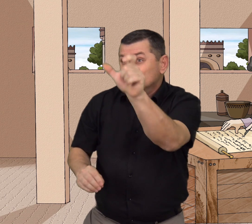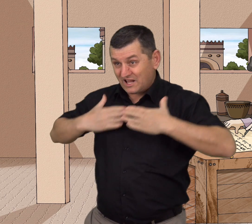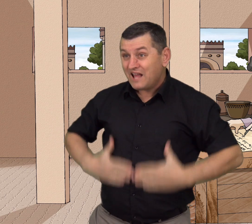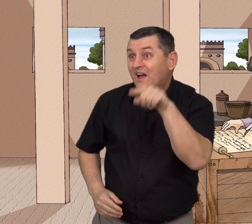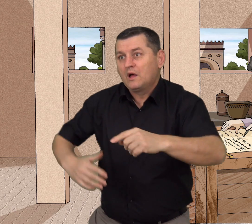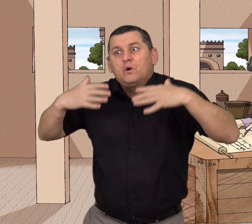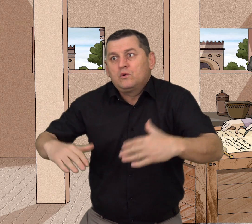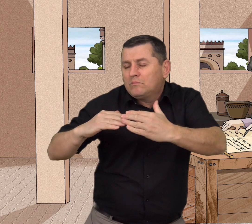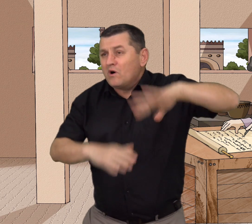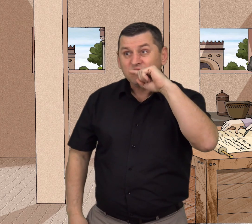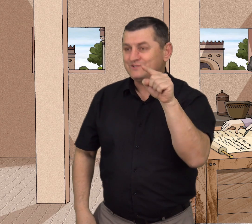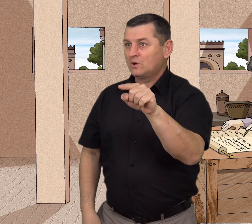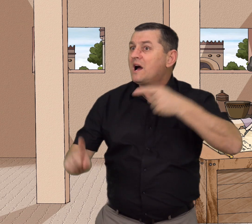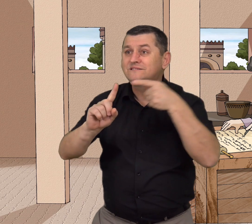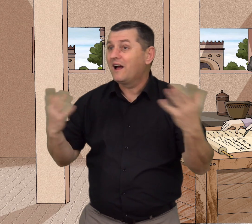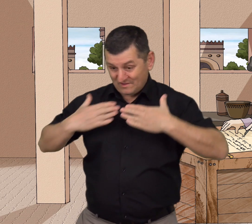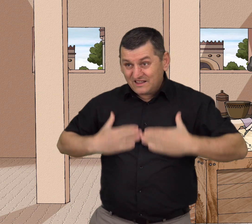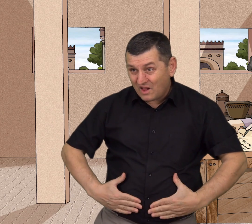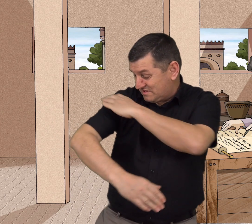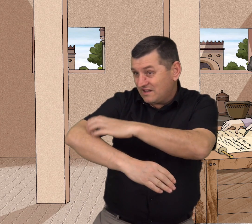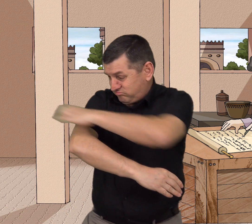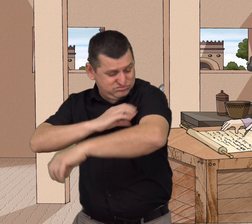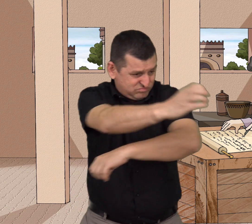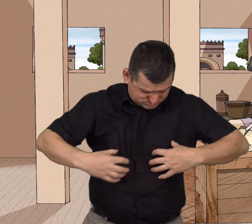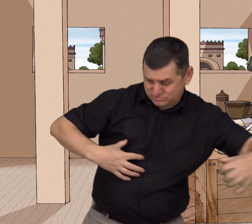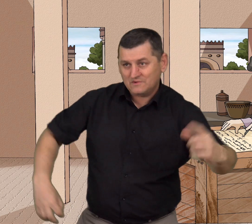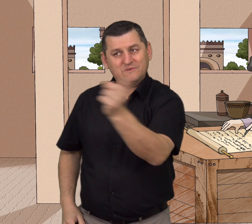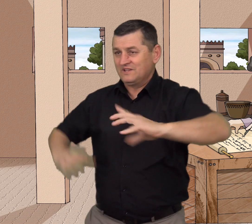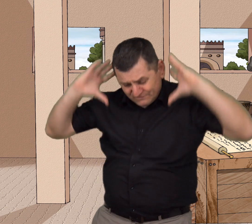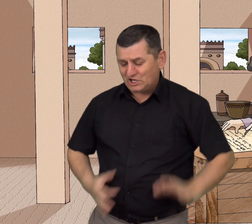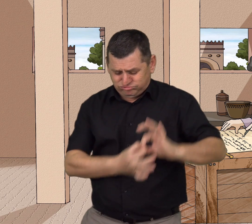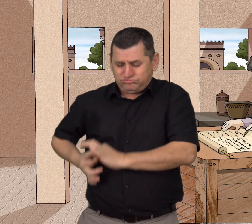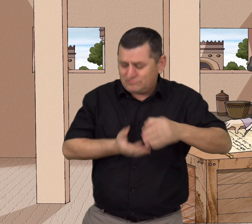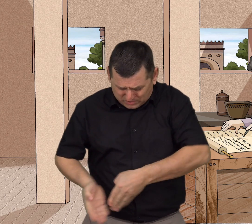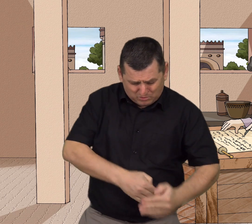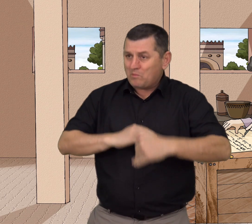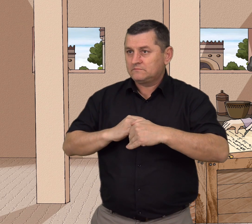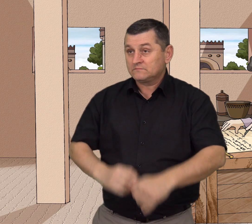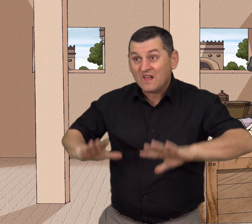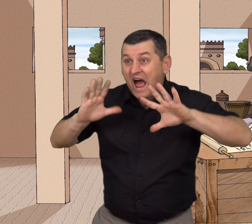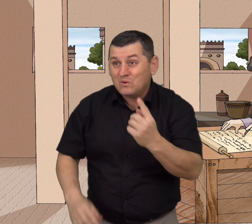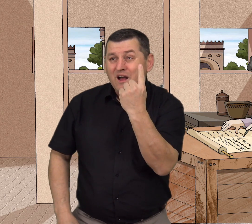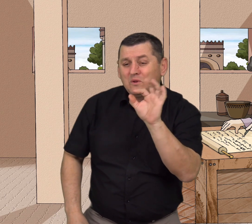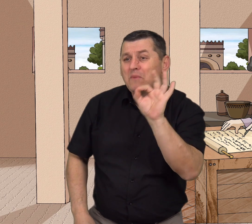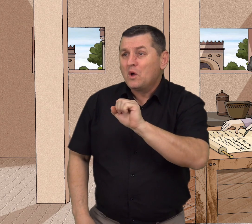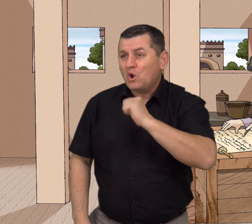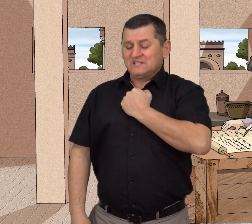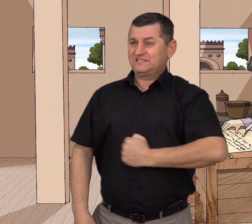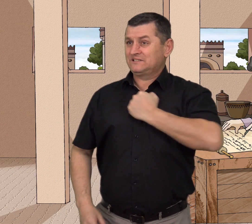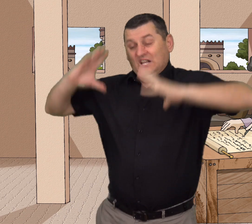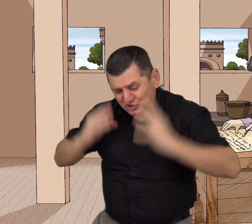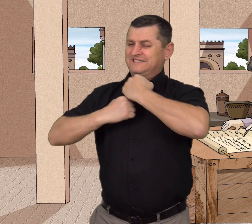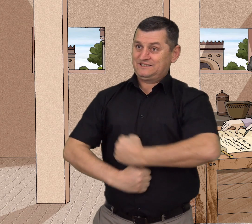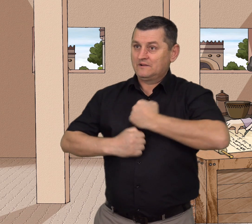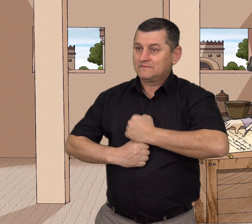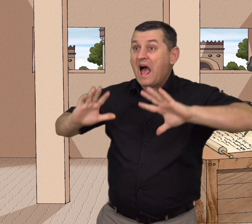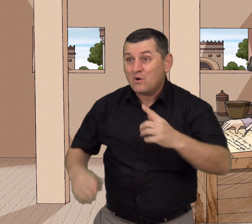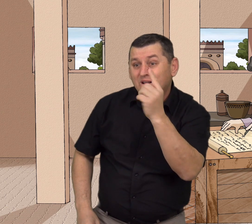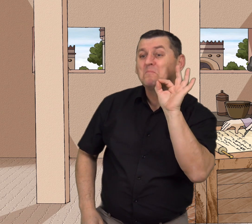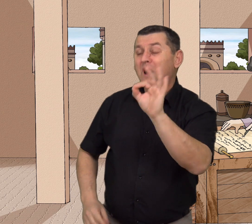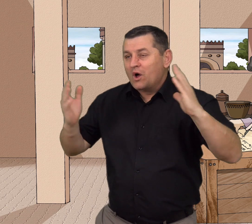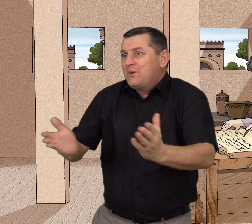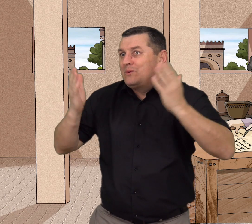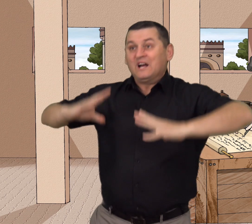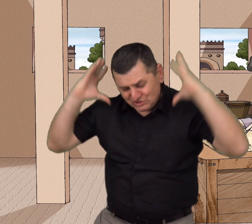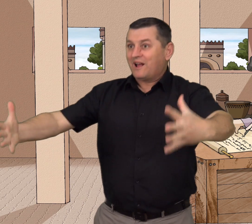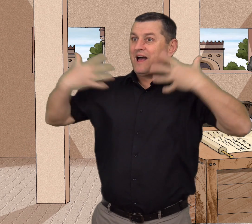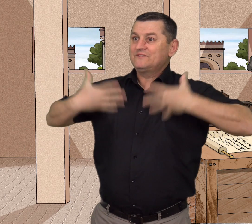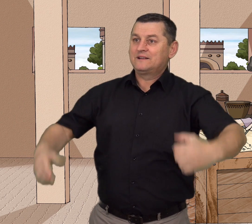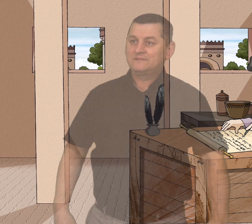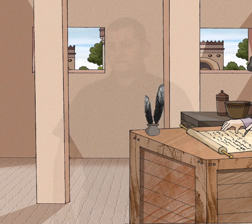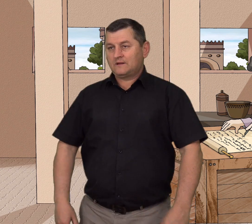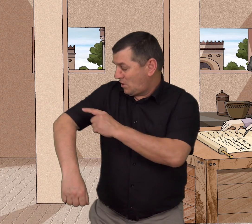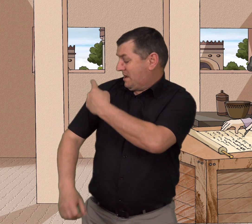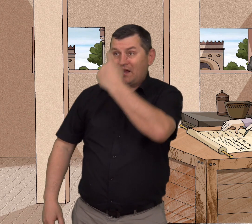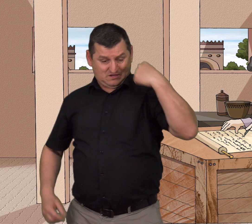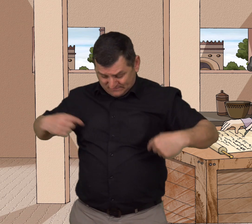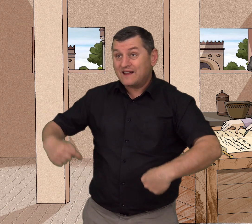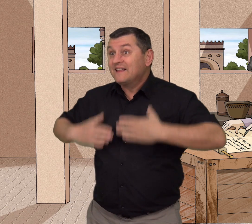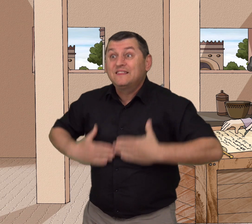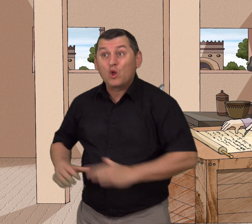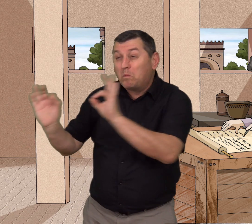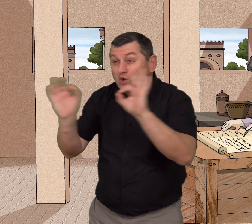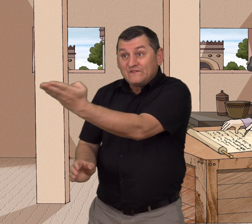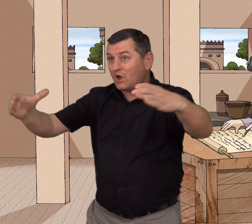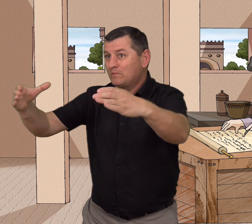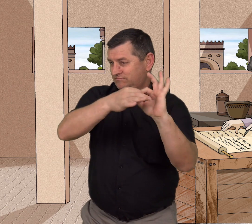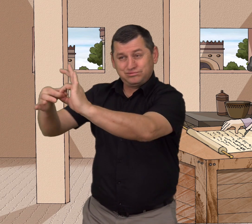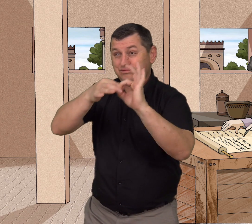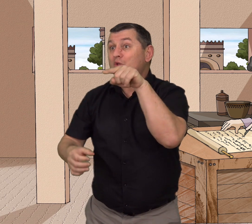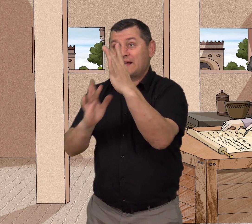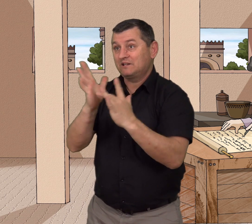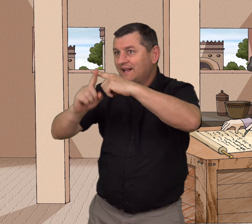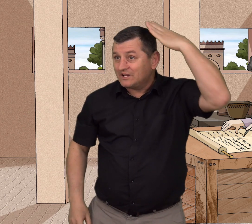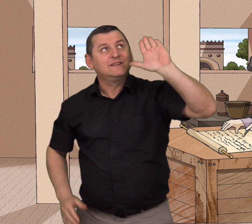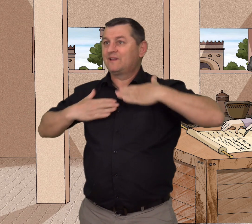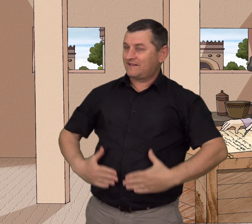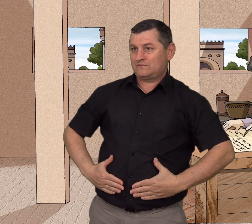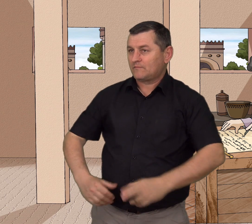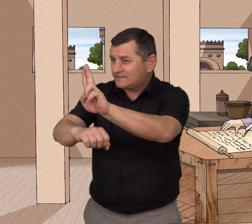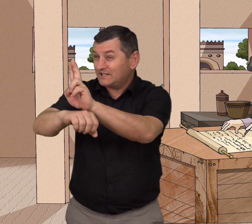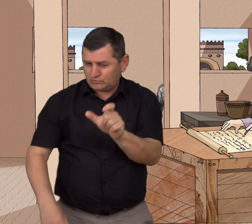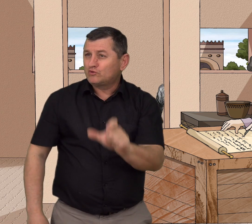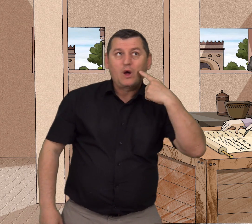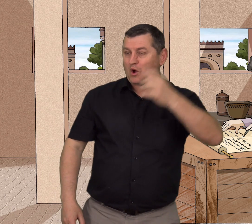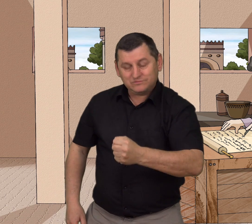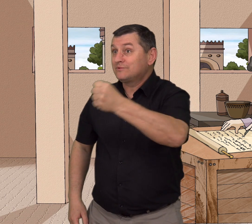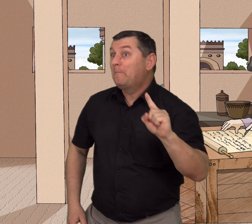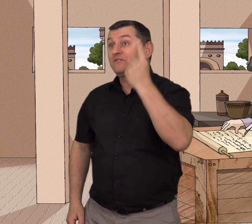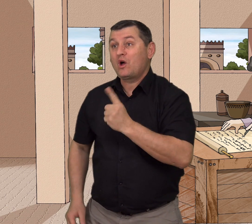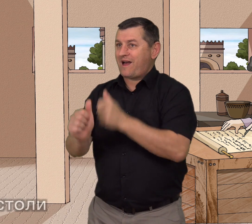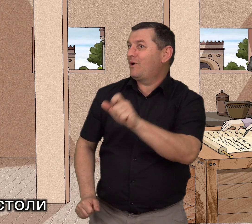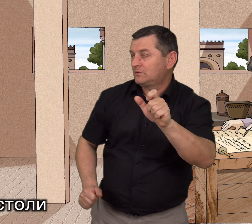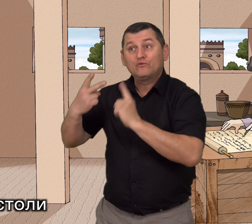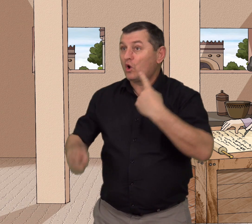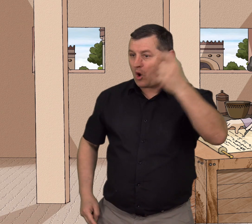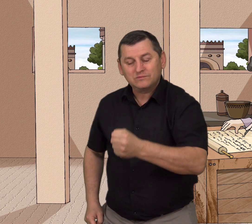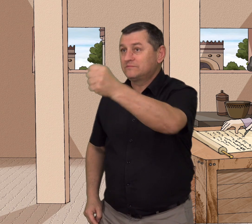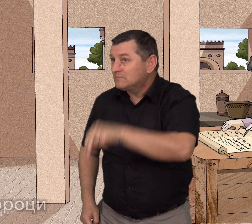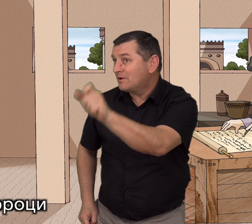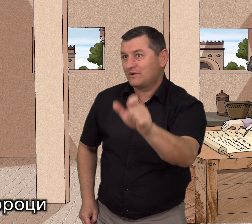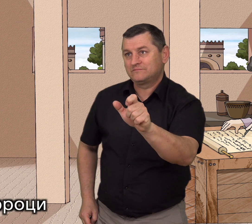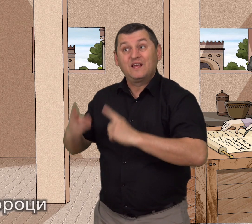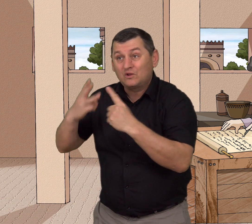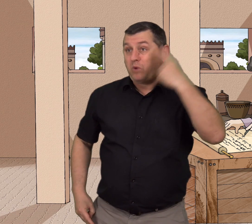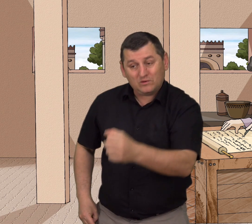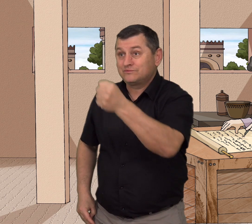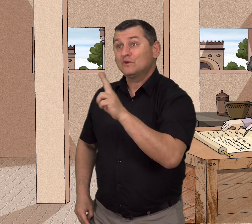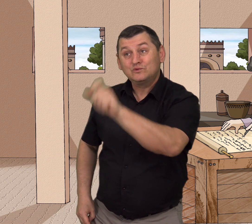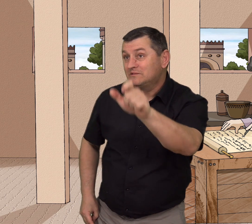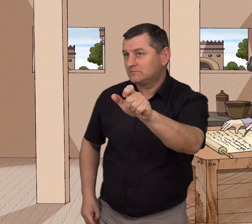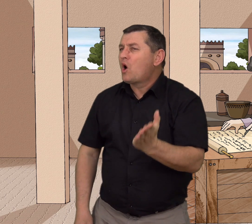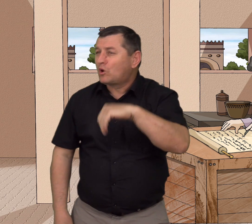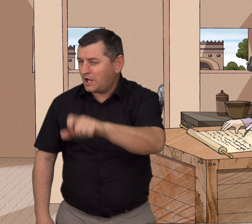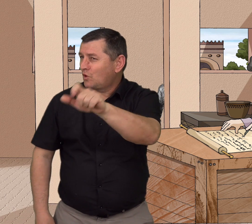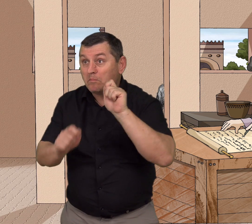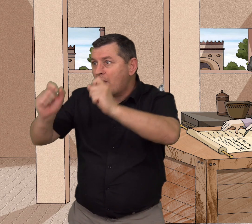But God has composed the body and has given greater honor to the parts that lacked it, so that there should be no division in the body, but that its members should have mutual concern for one another. If one part suffers, every part suffers with it; if one part is honored, every part rejoices with it.